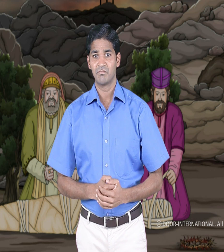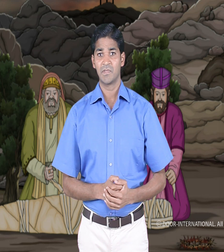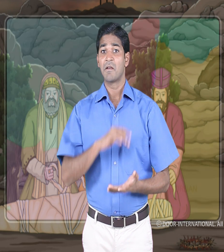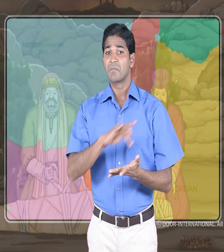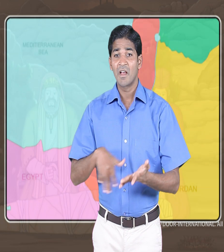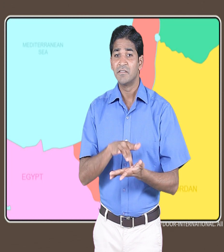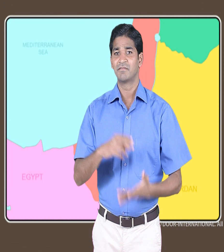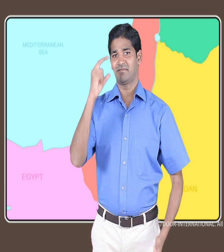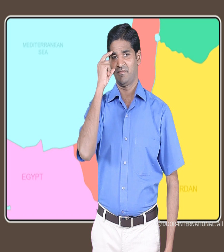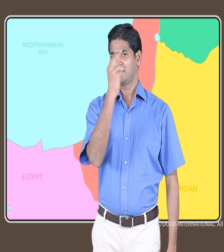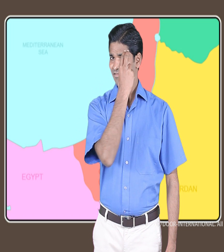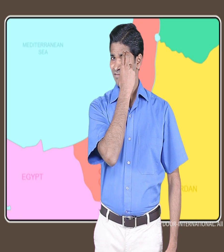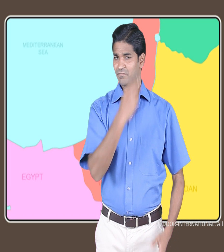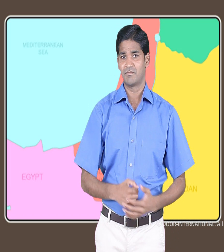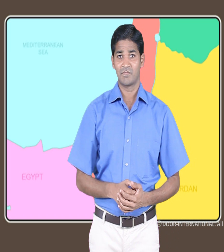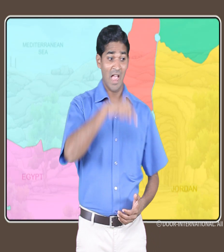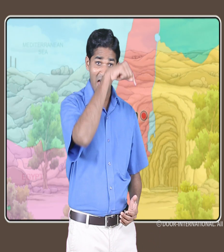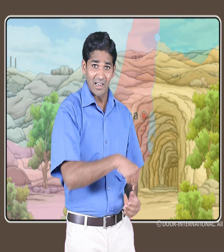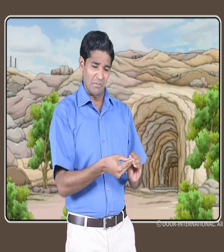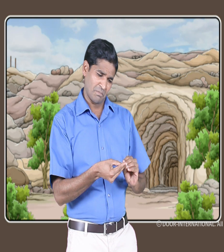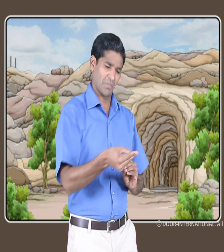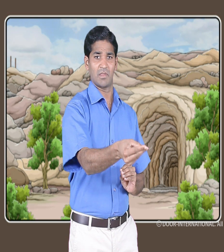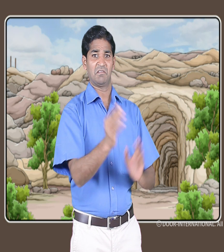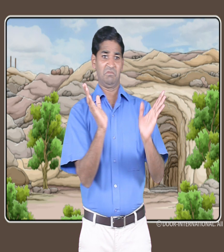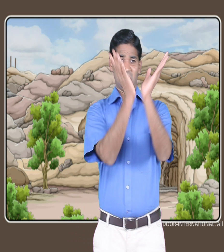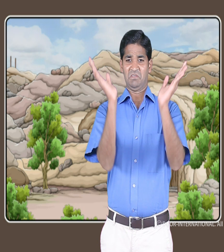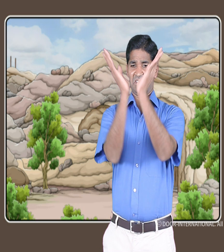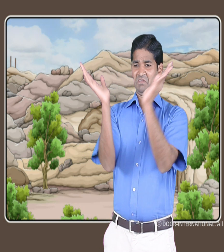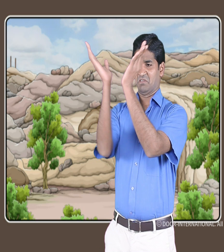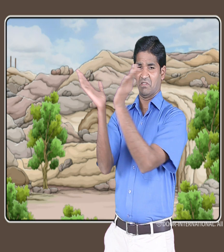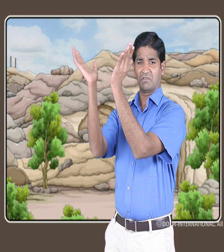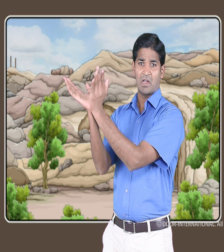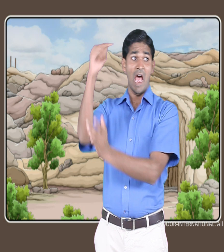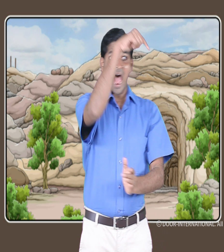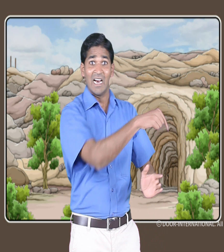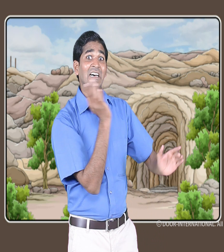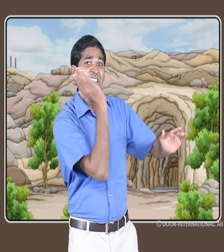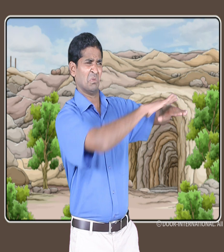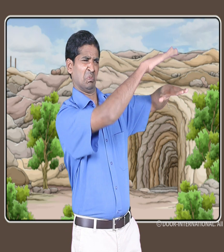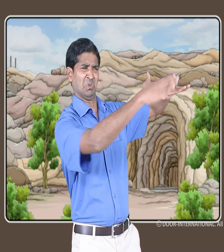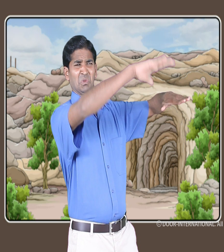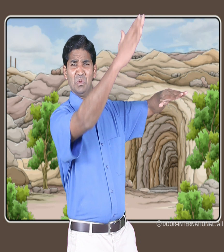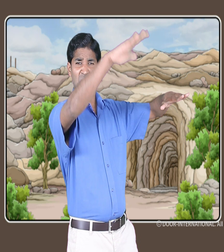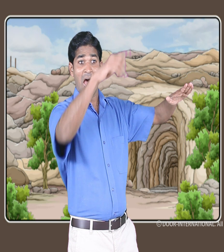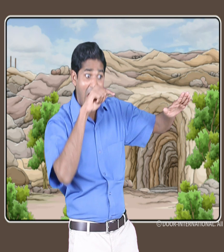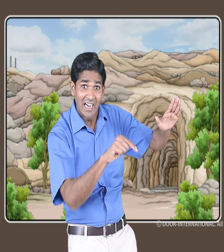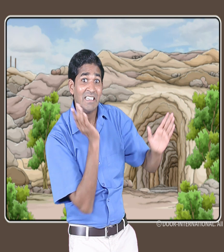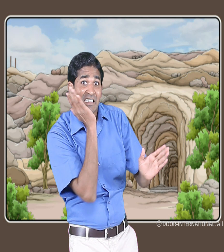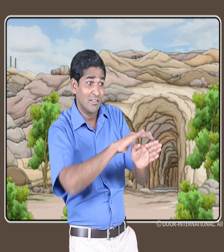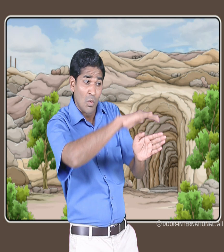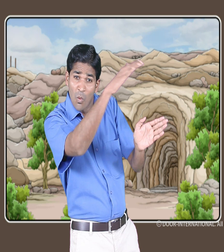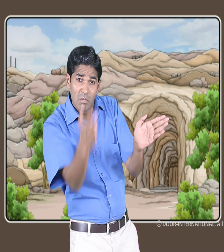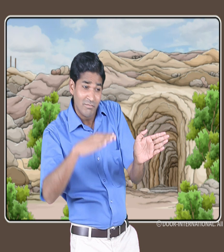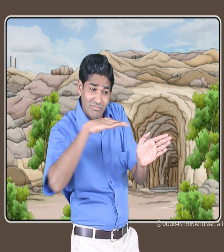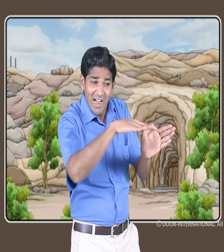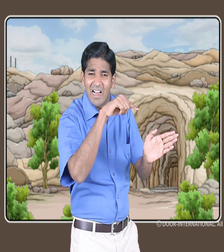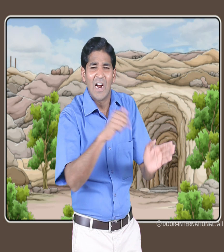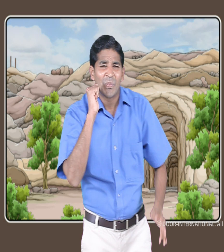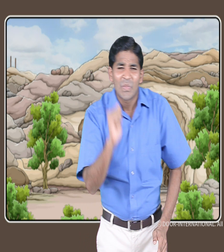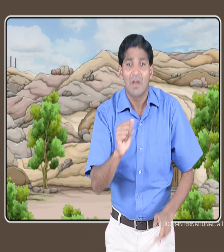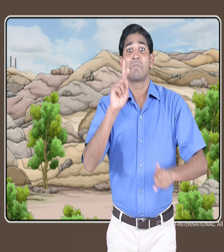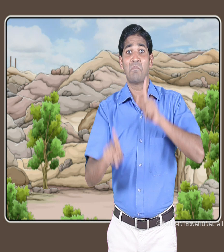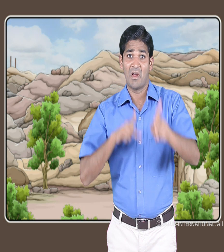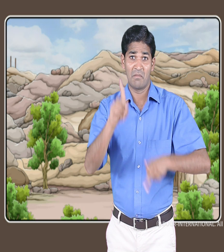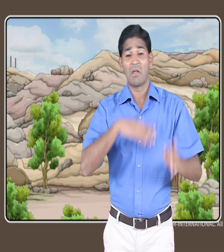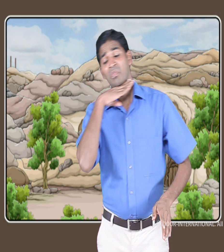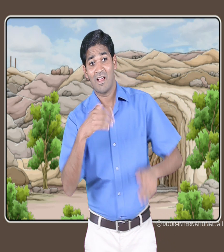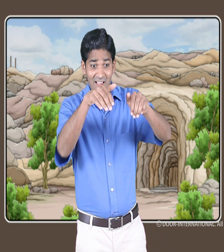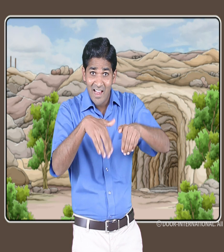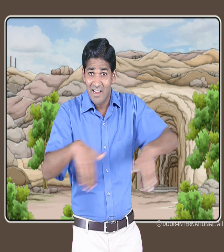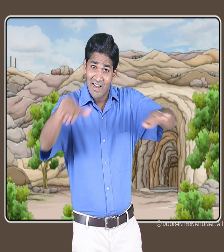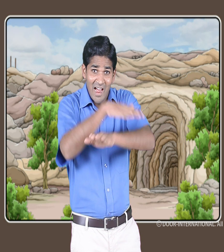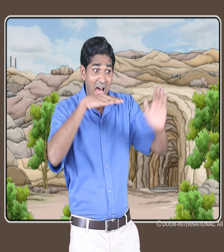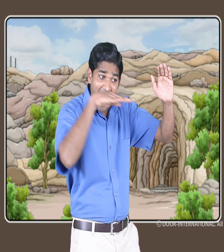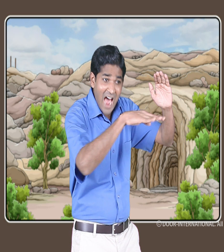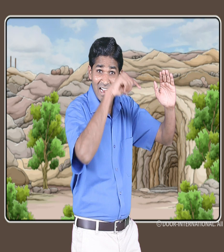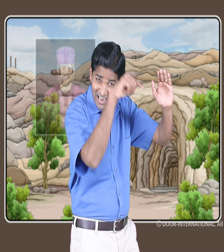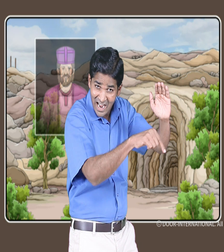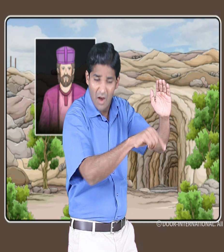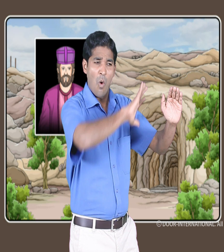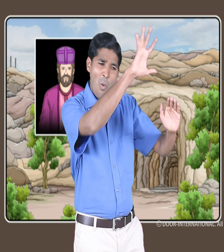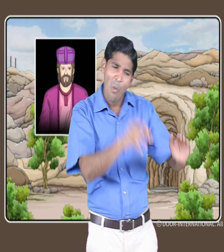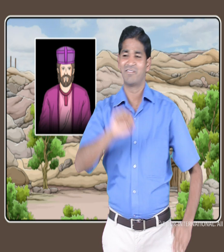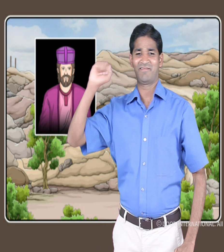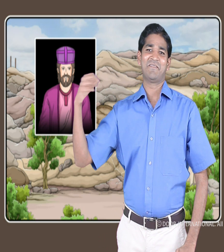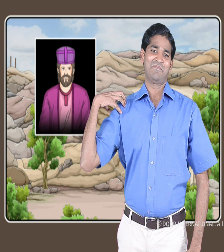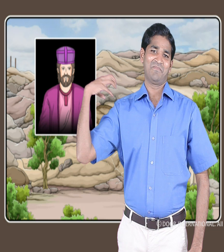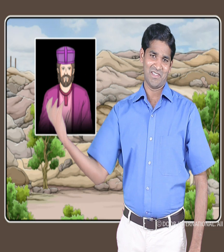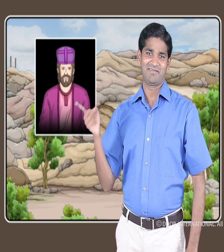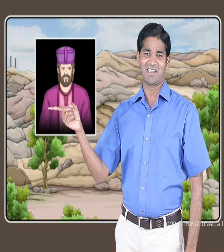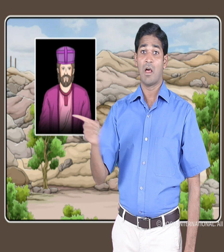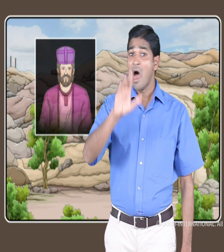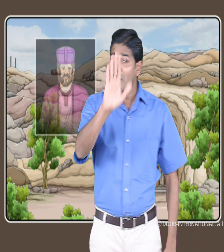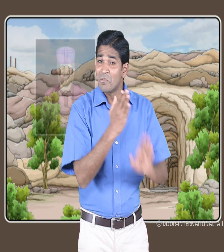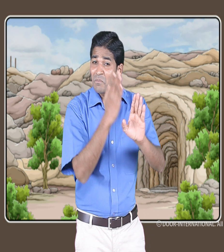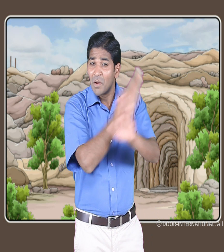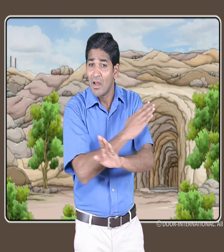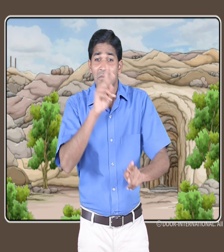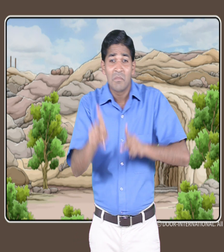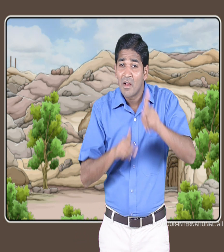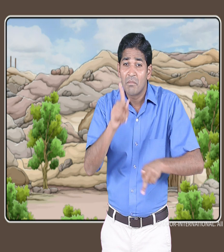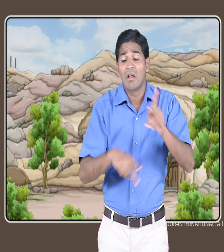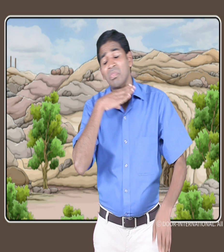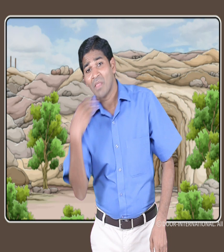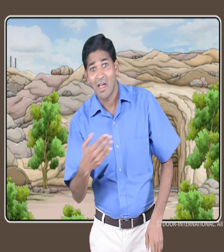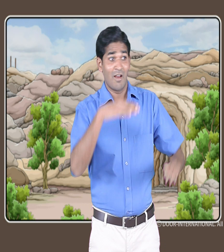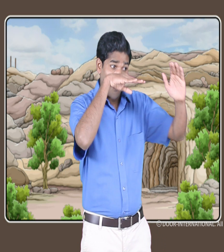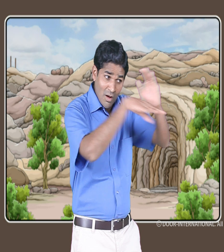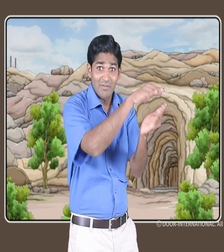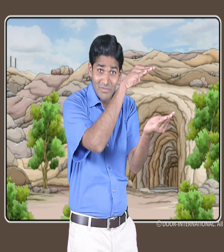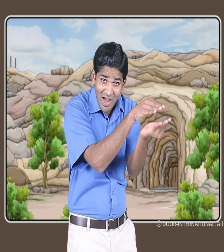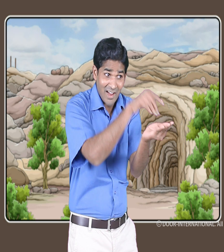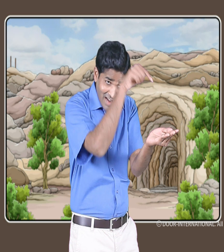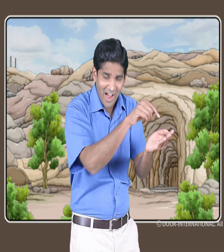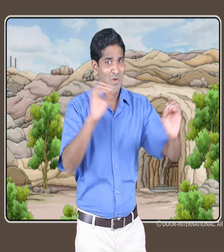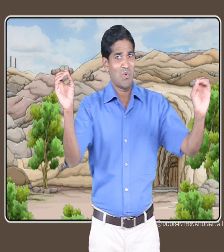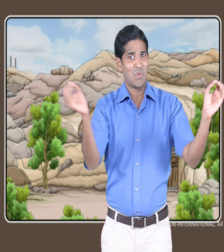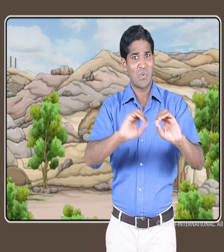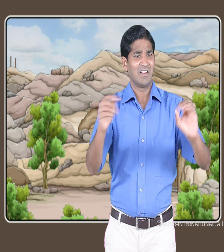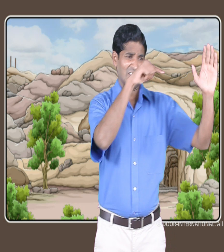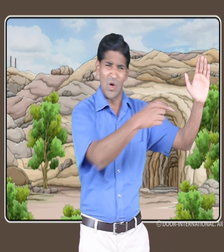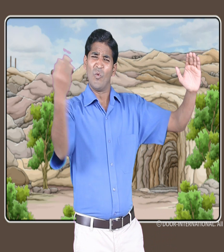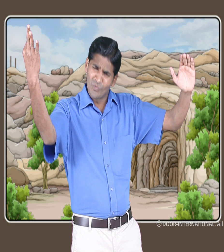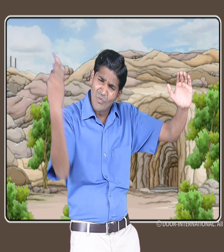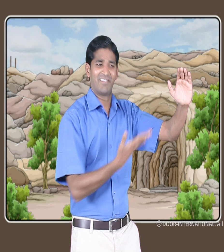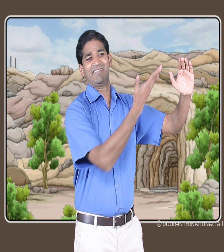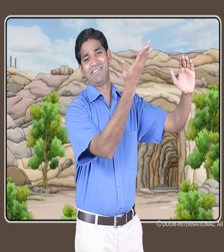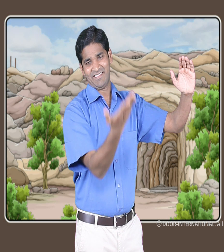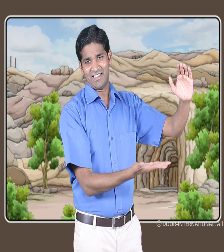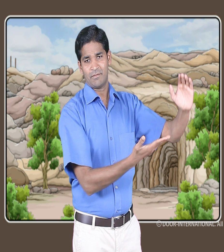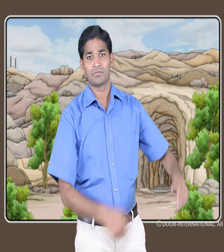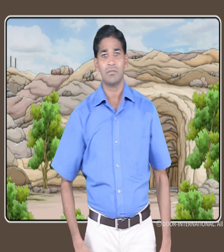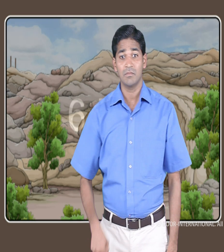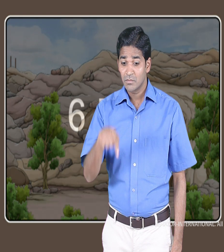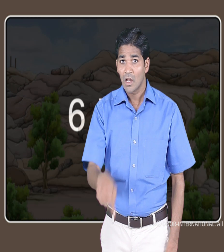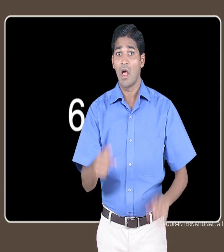Now there was a garden in the place where Jesus was crucified, and in the garden a new tomb in which no one had yet been laid.